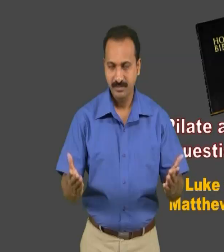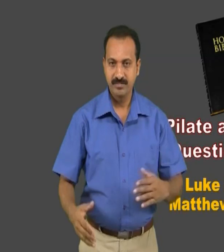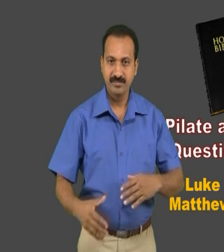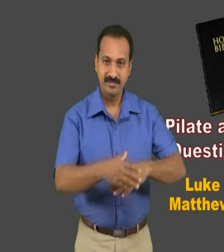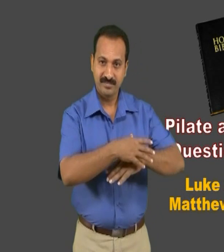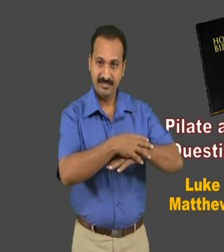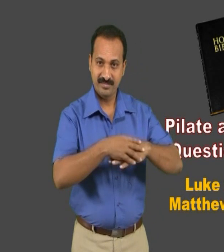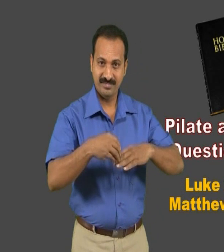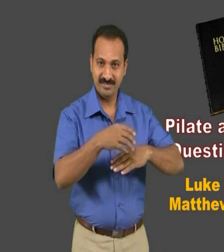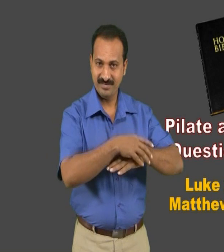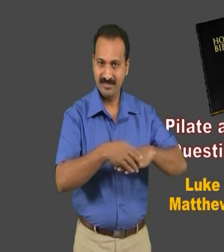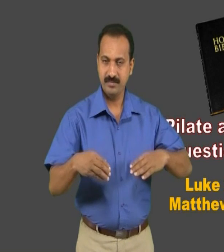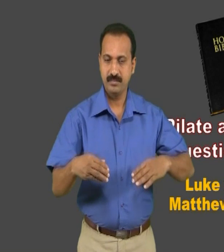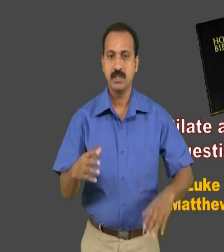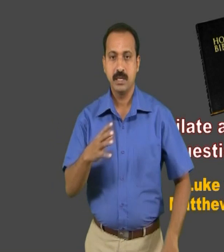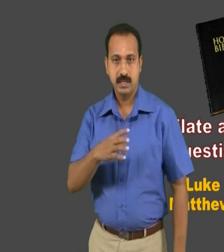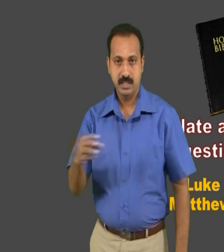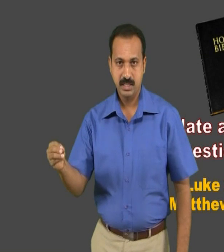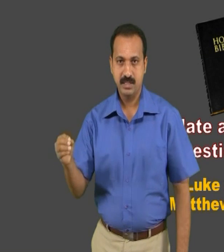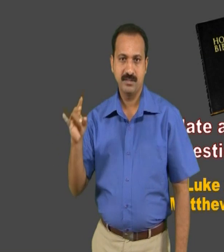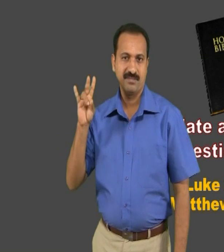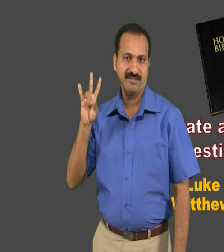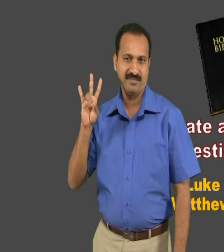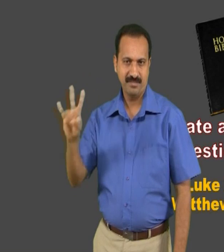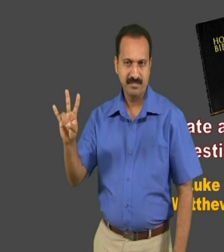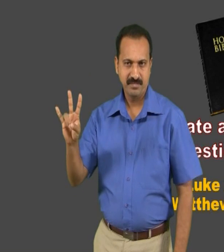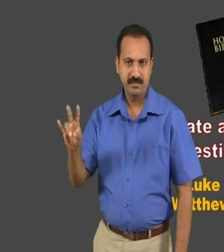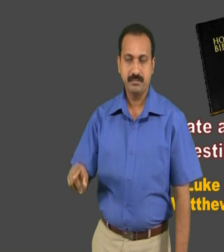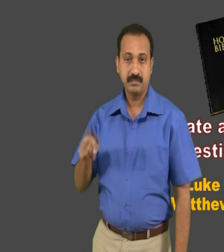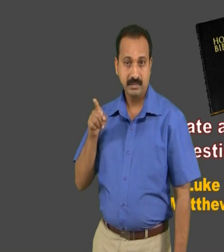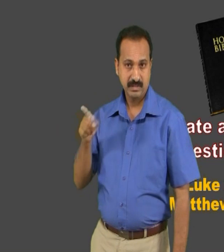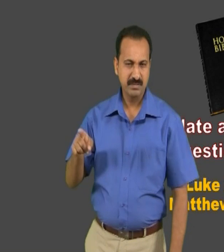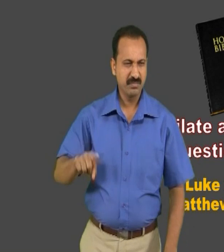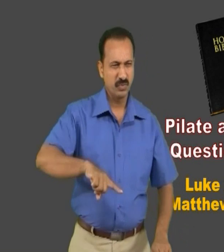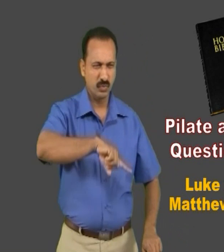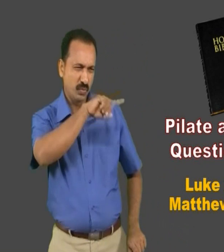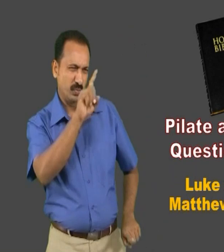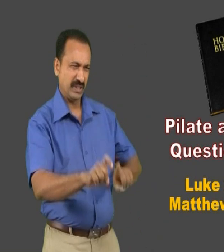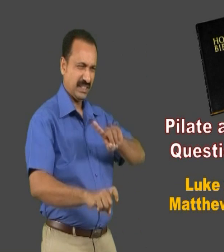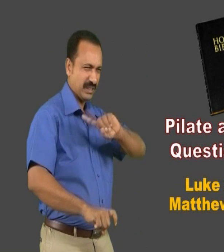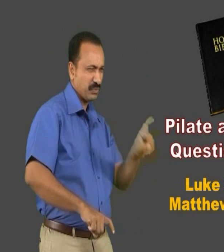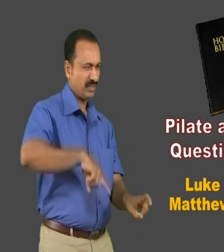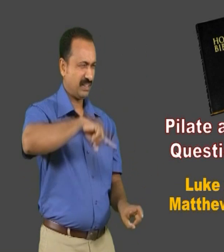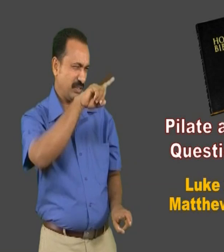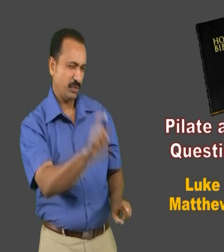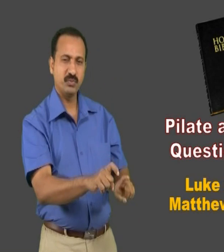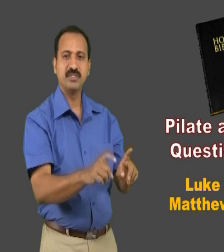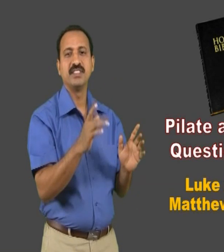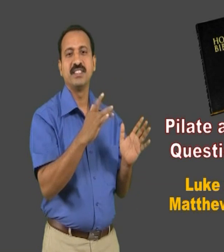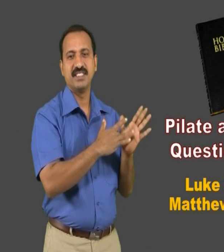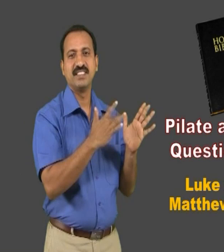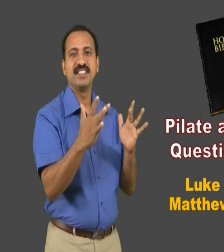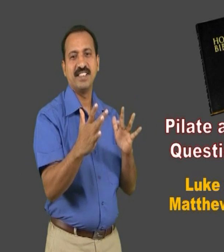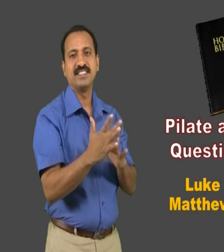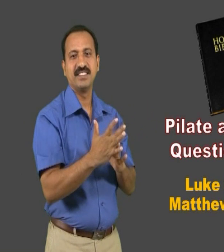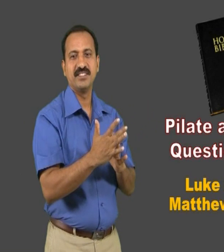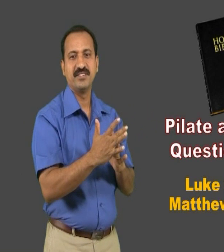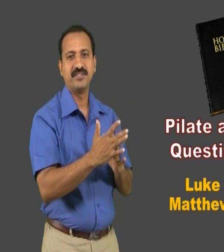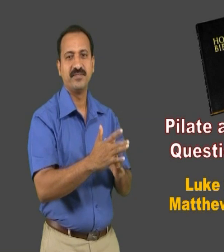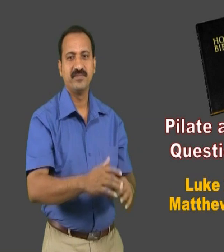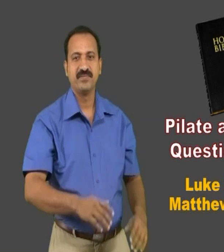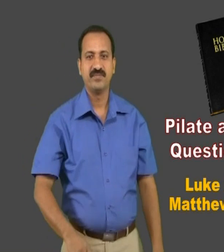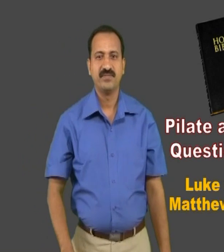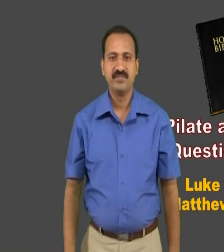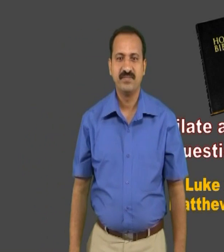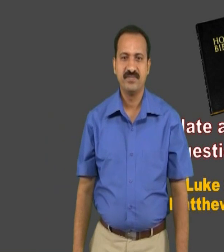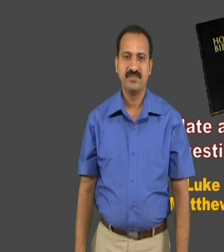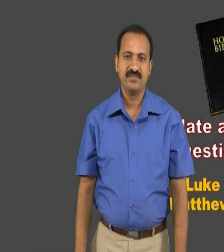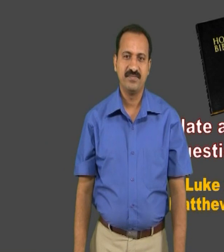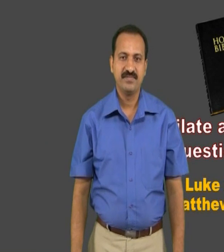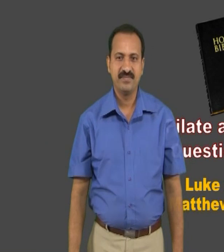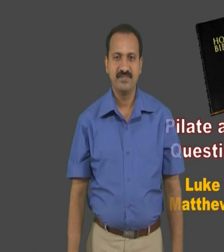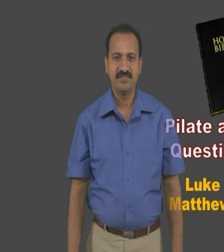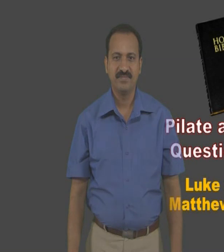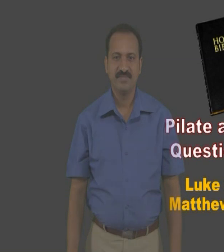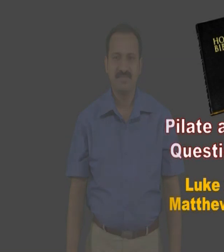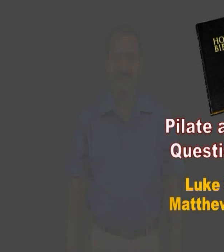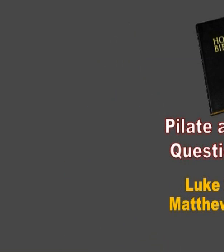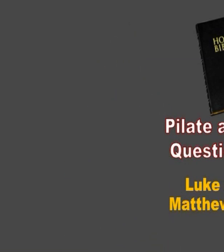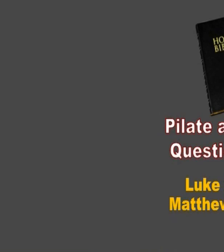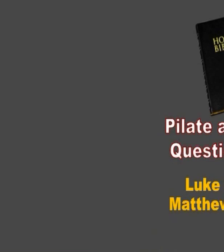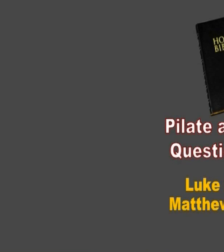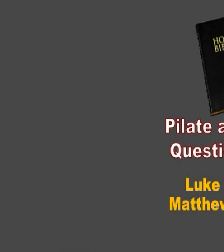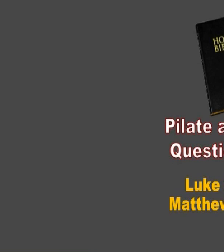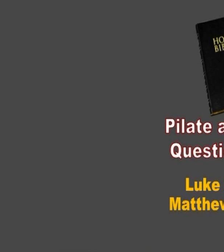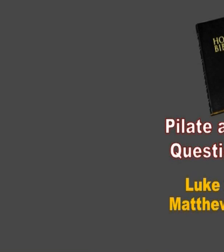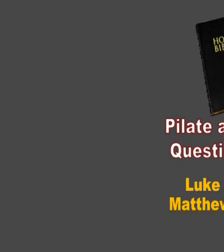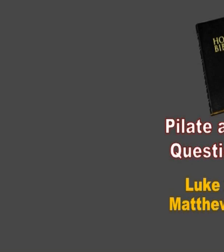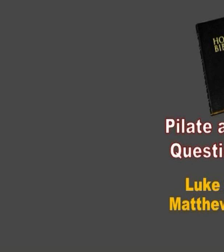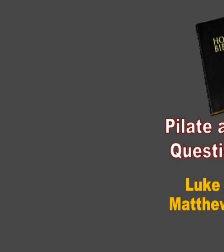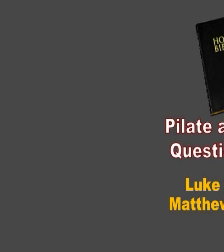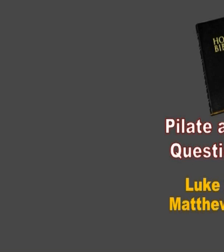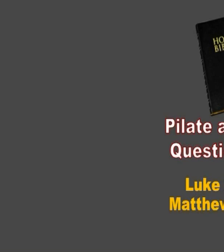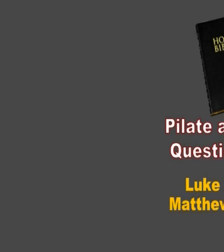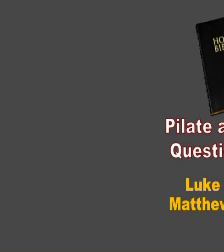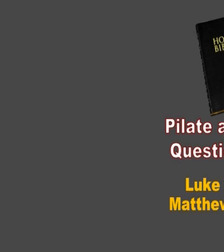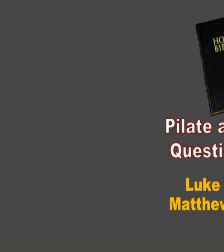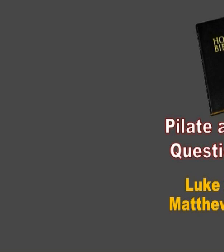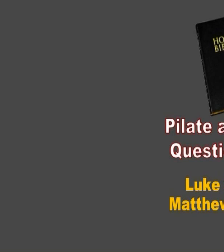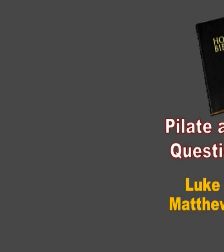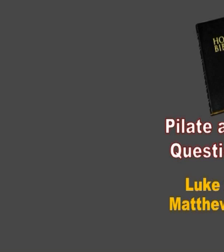Pilate and Herod question Jesus